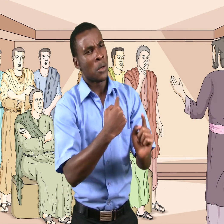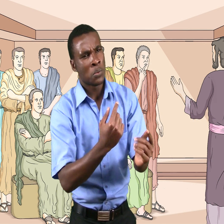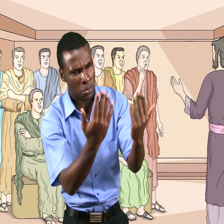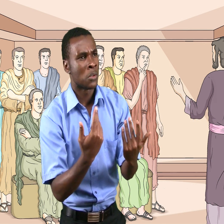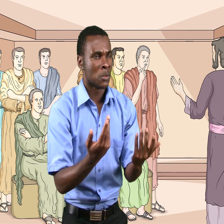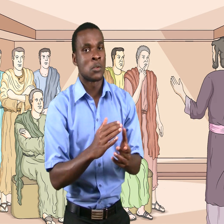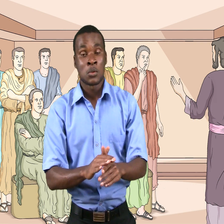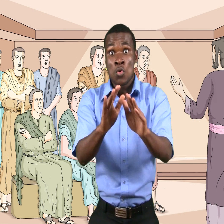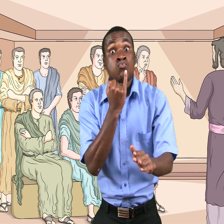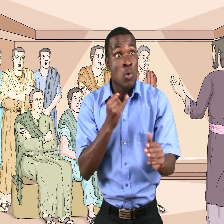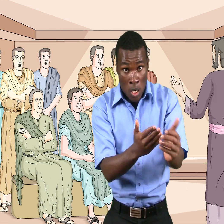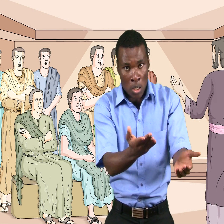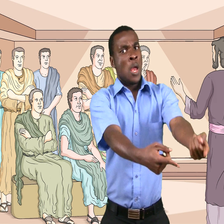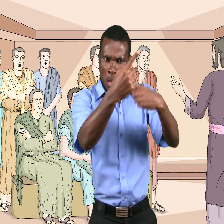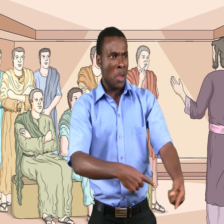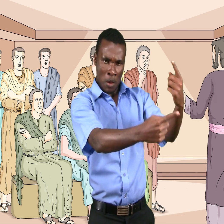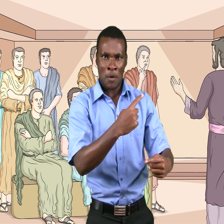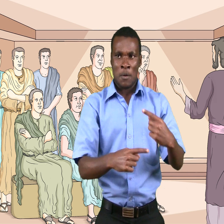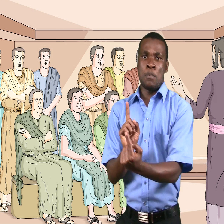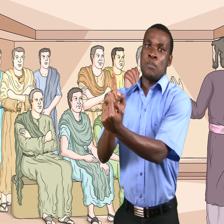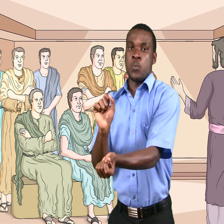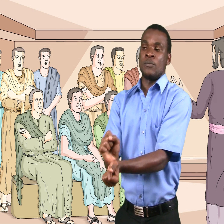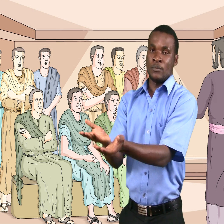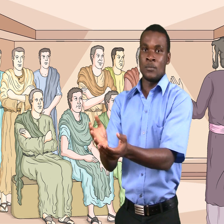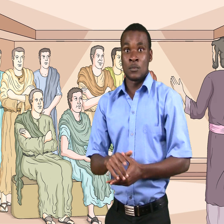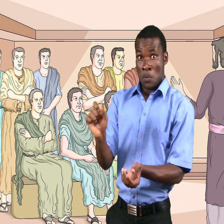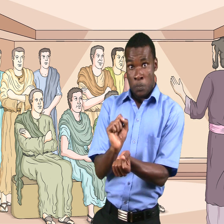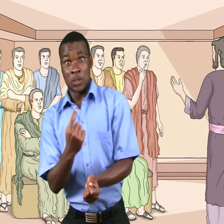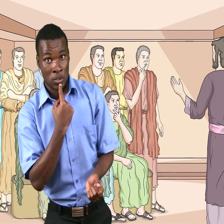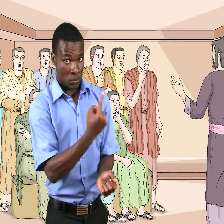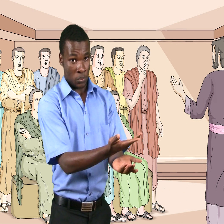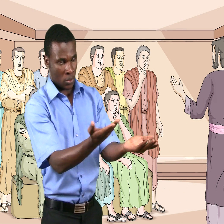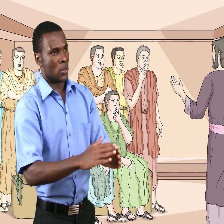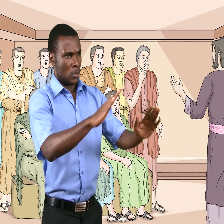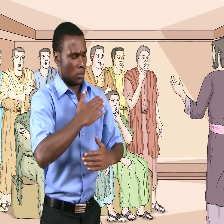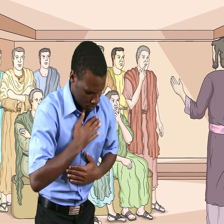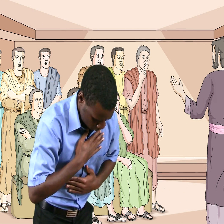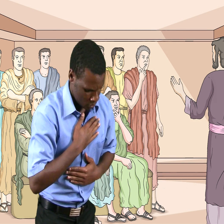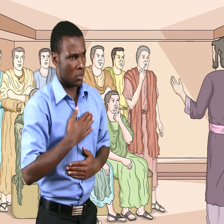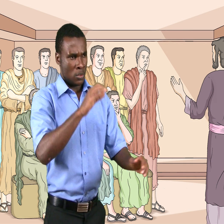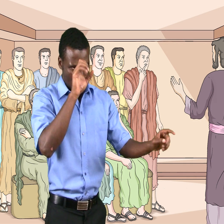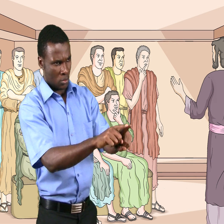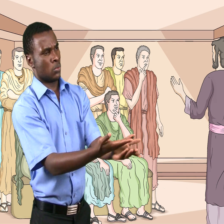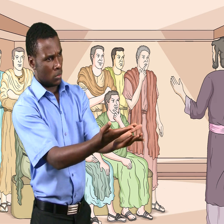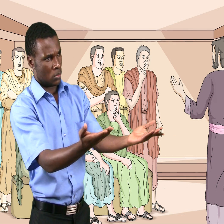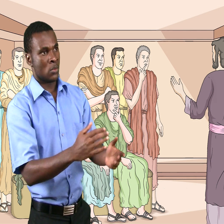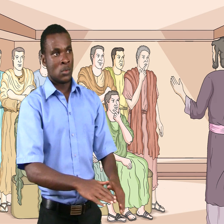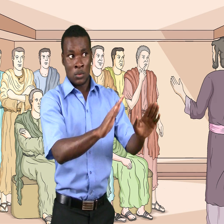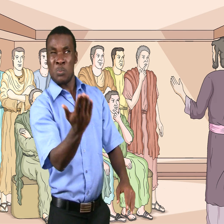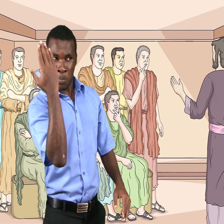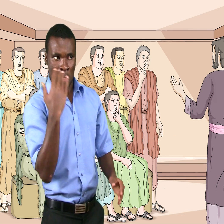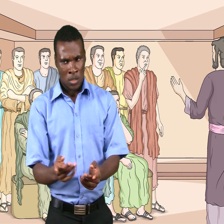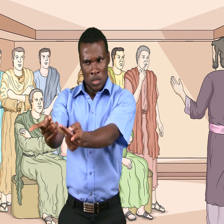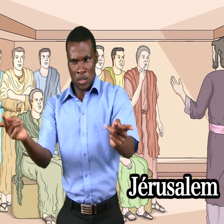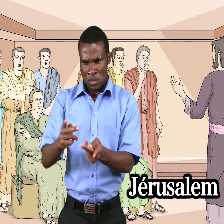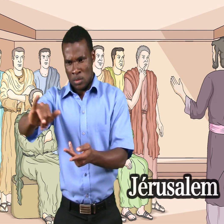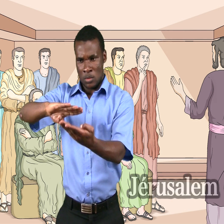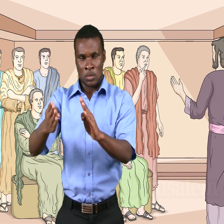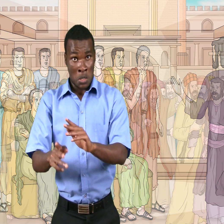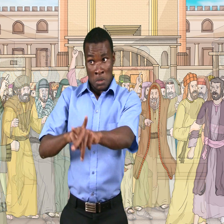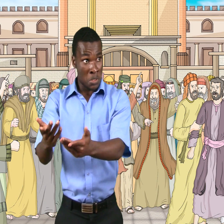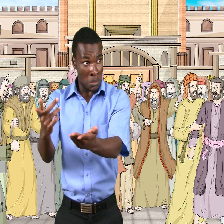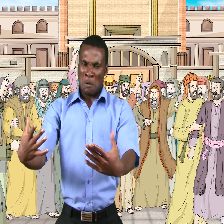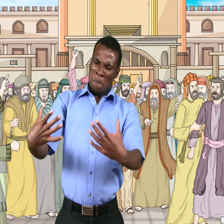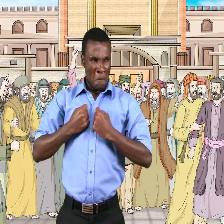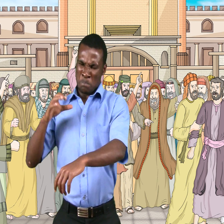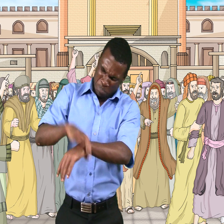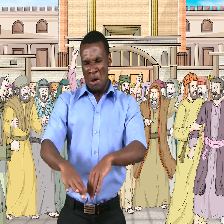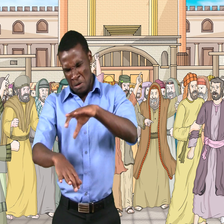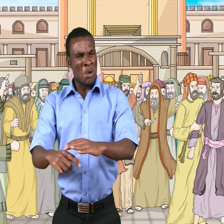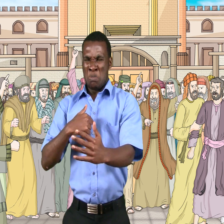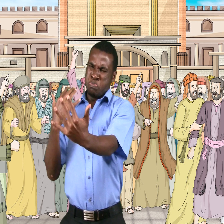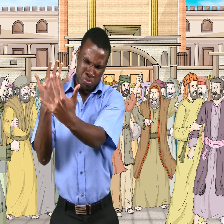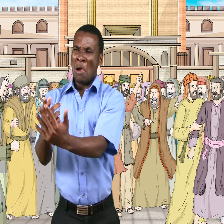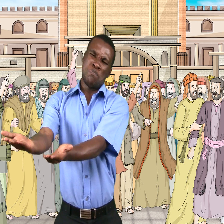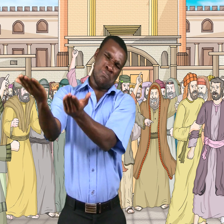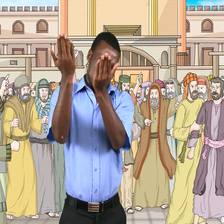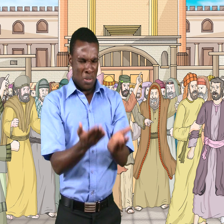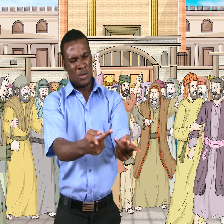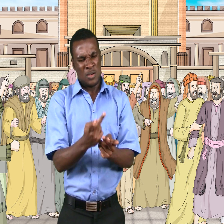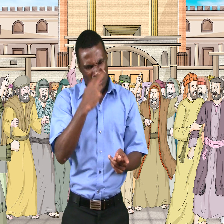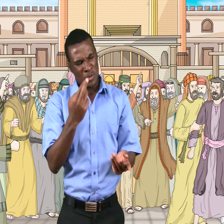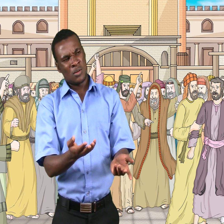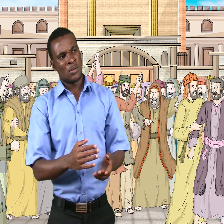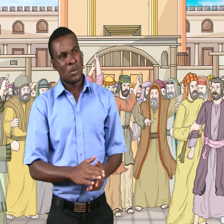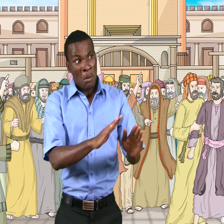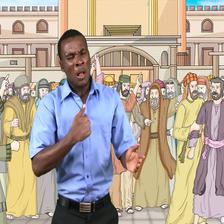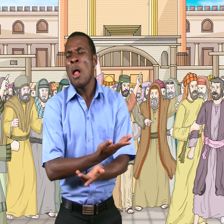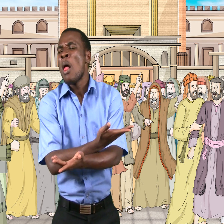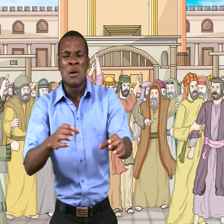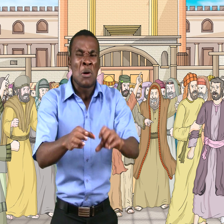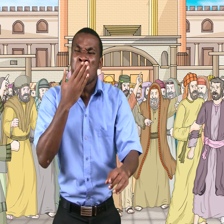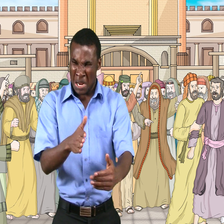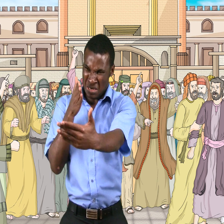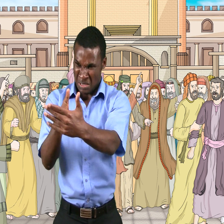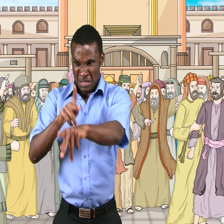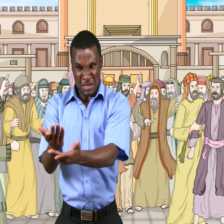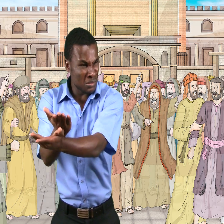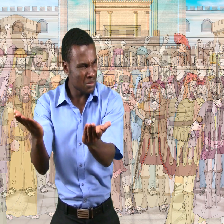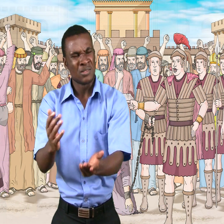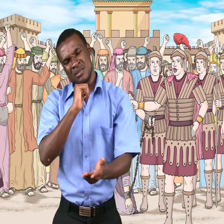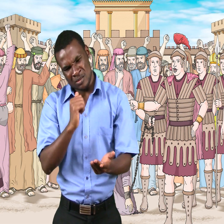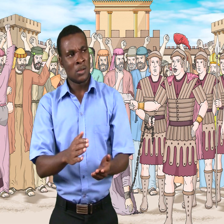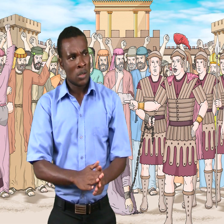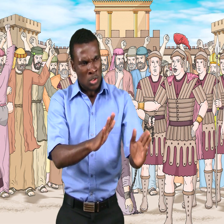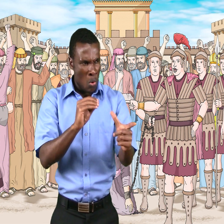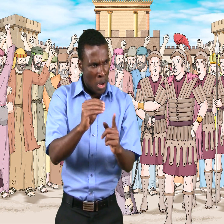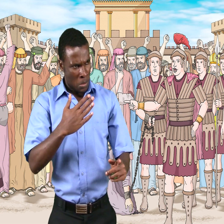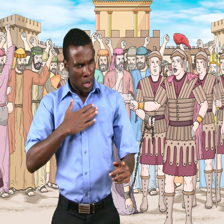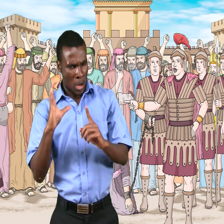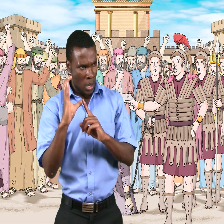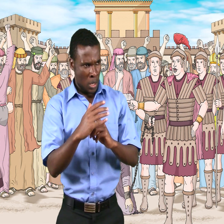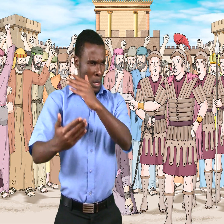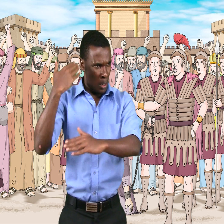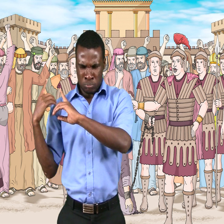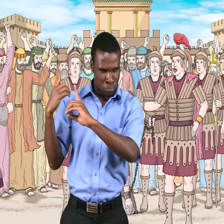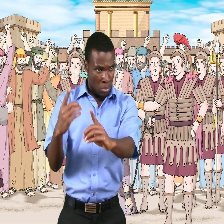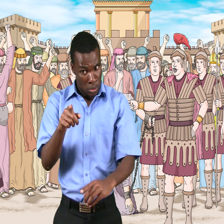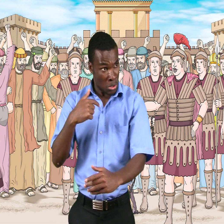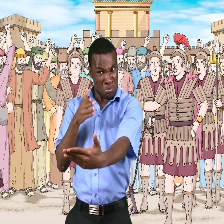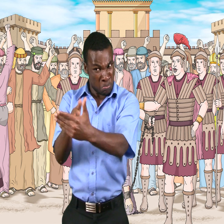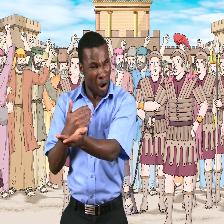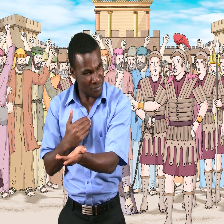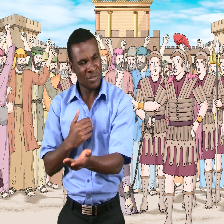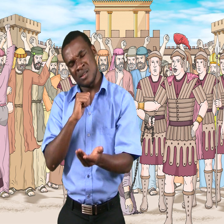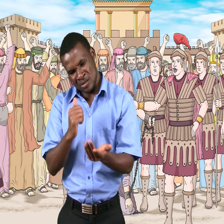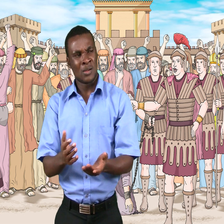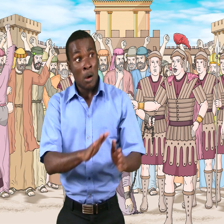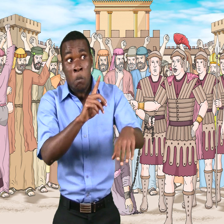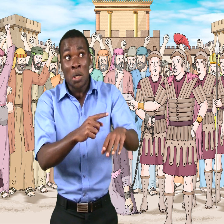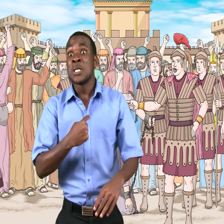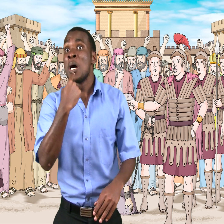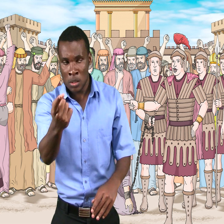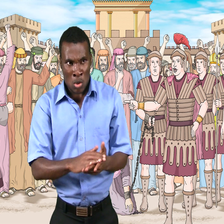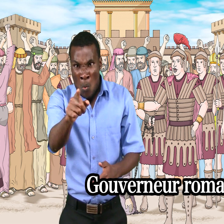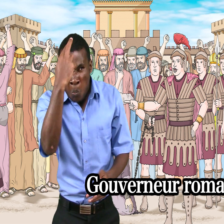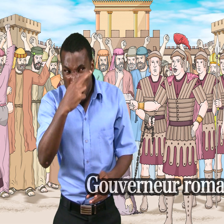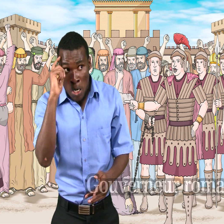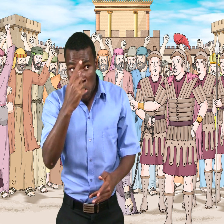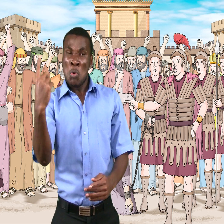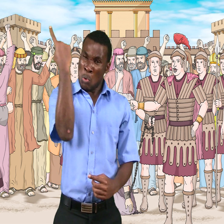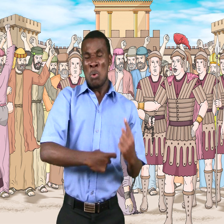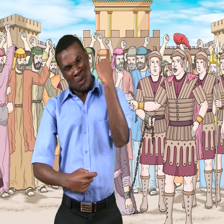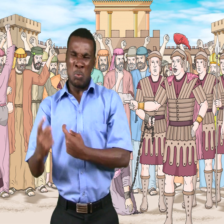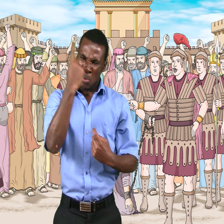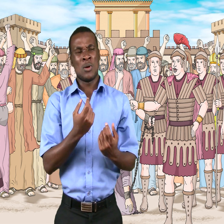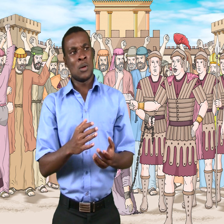When they had gathered, he said to them, “Brothers, although I have done nothing against our people or the customs of our fathers, I was taken prisoner in Jerusalem and handed over to the Romans.